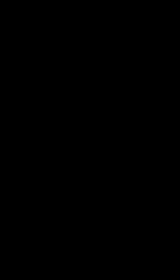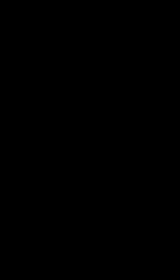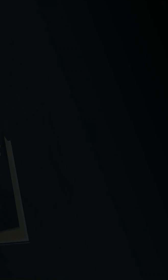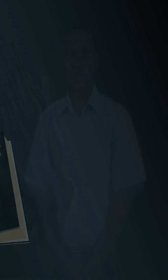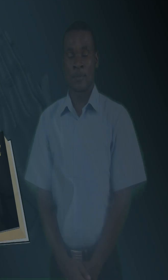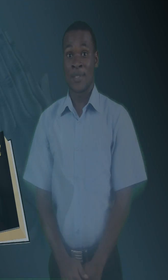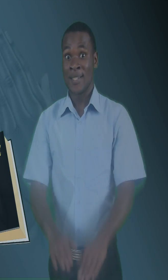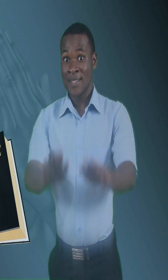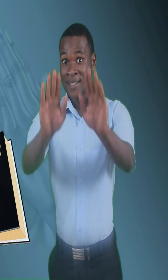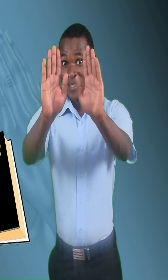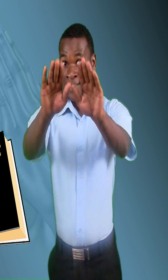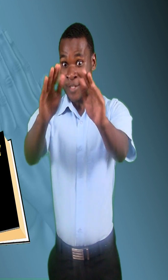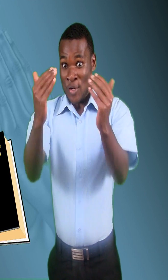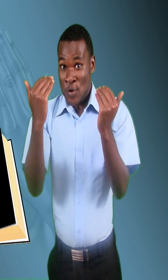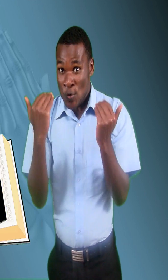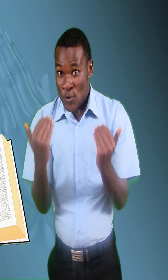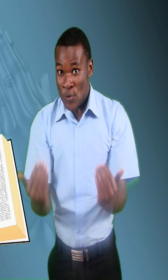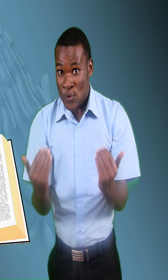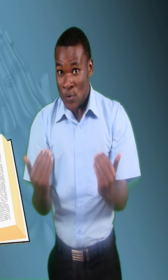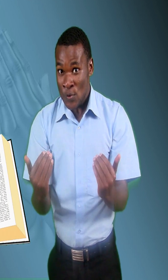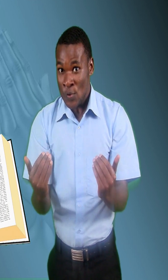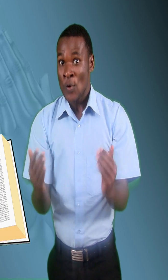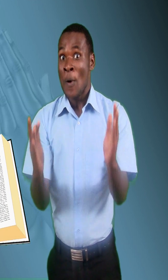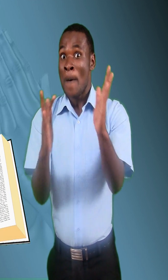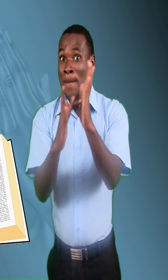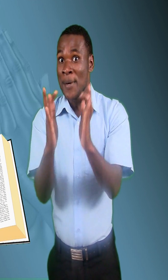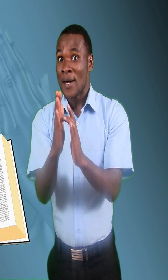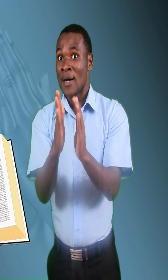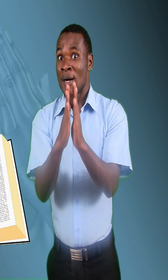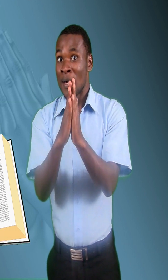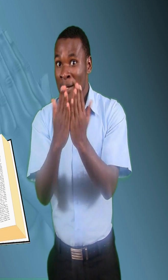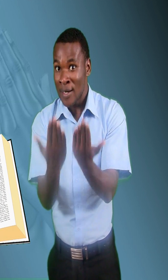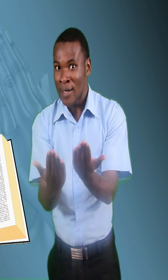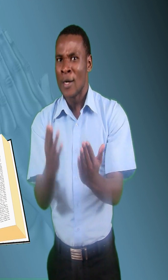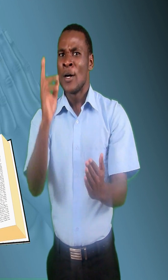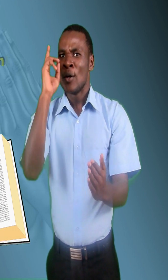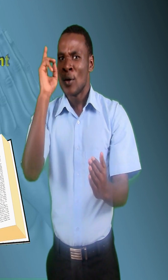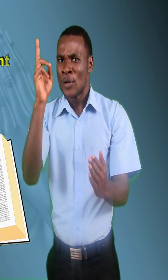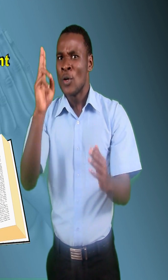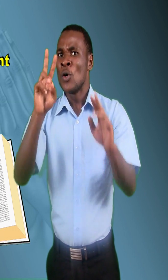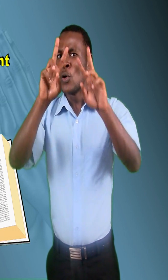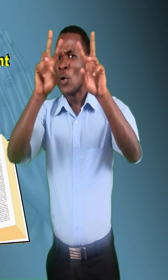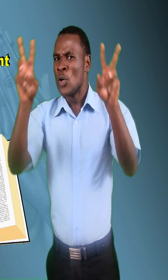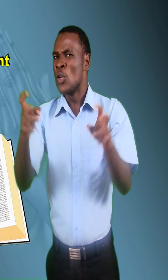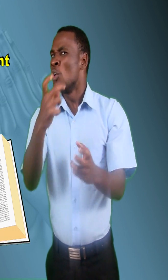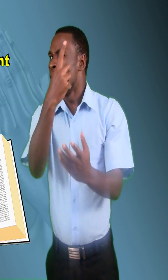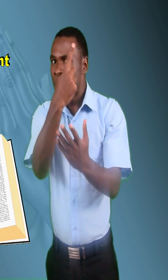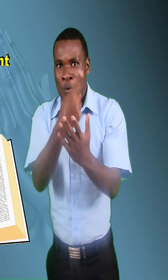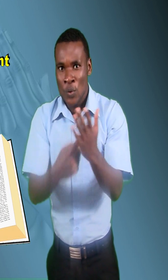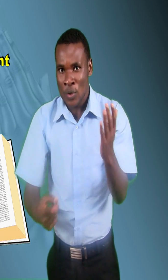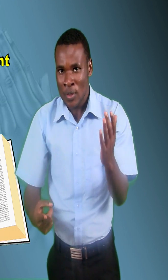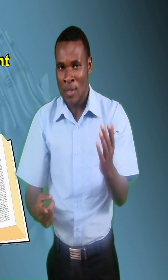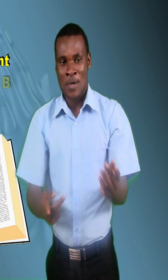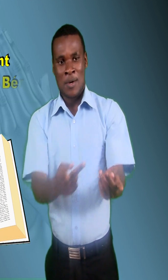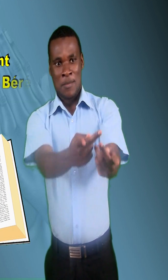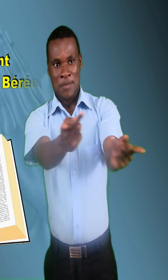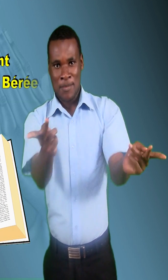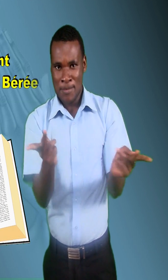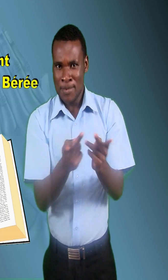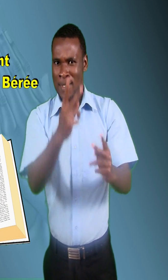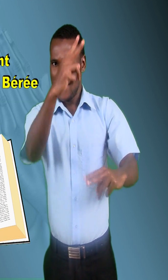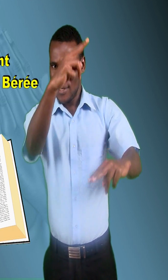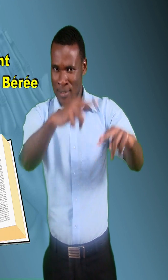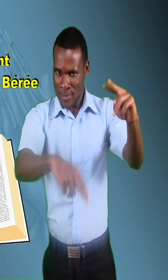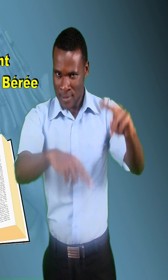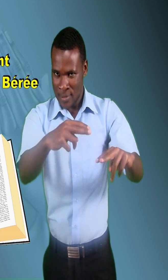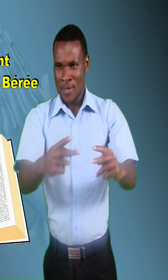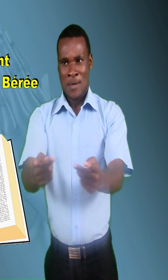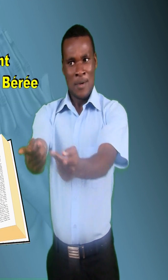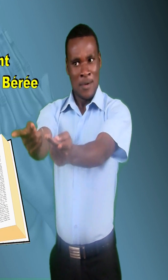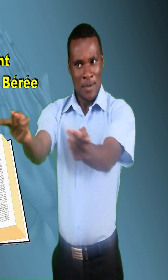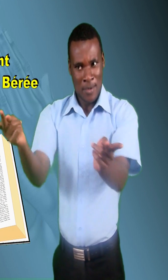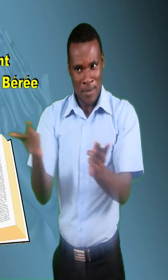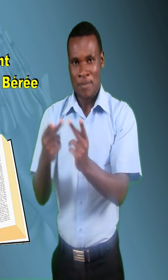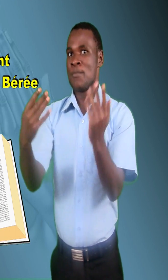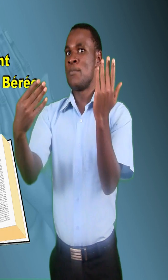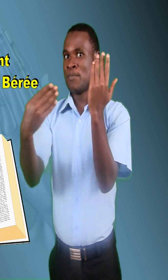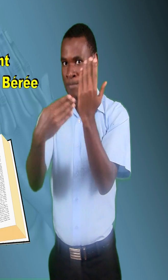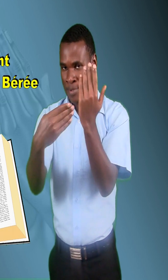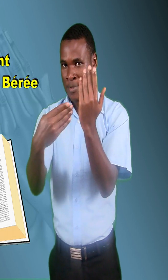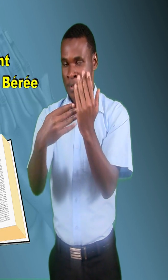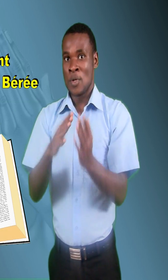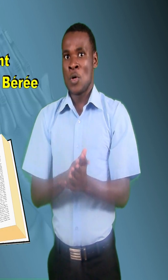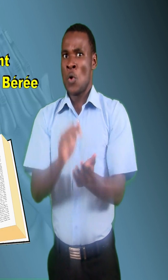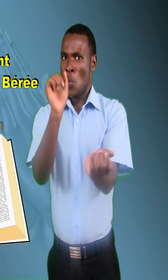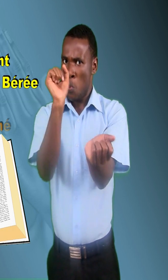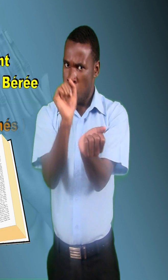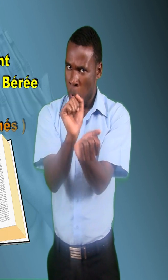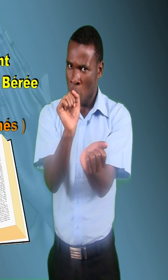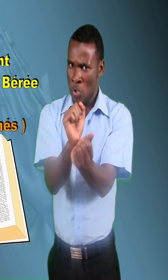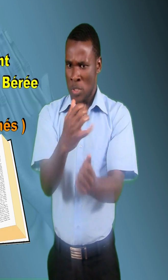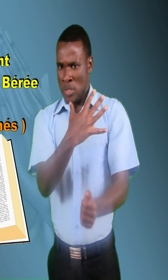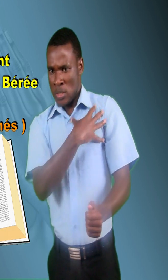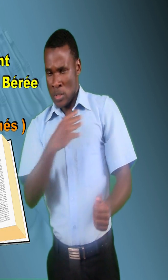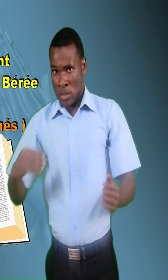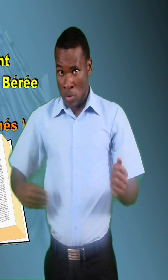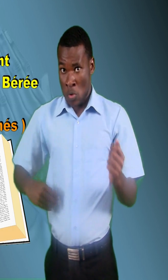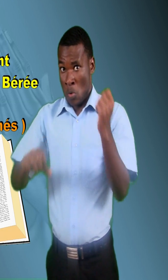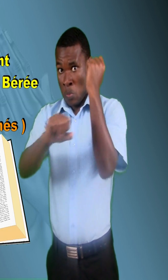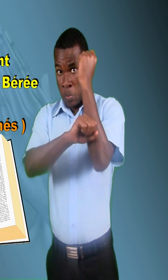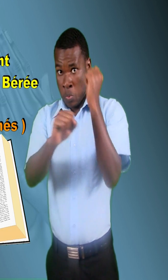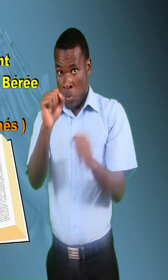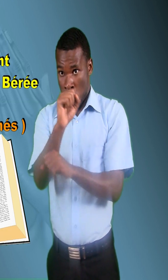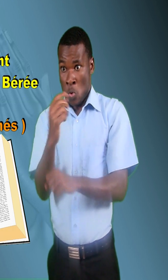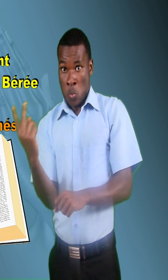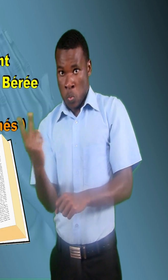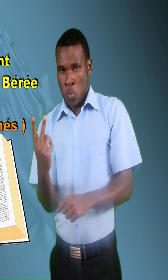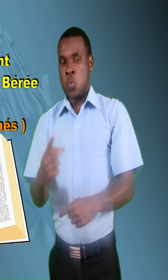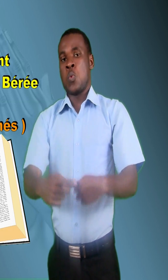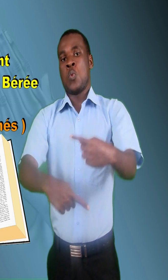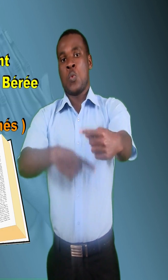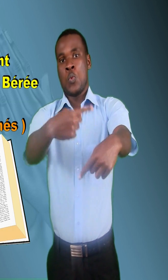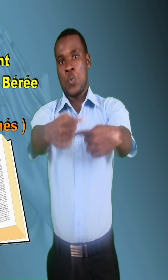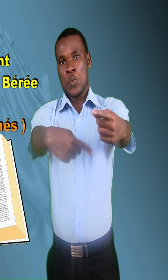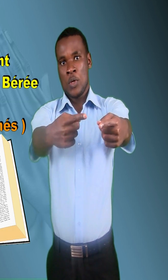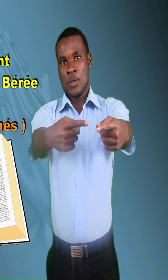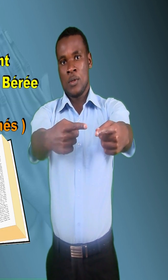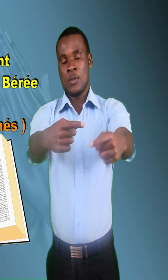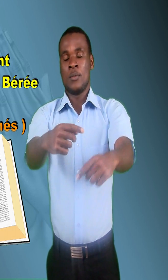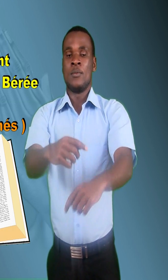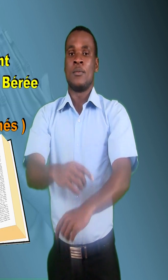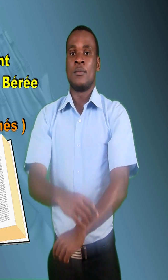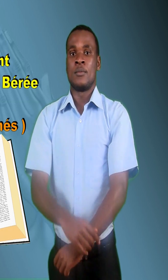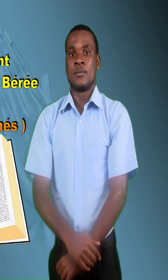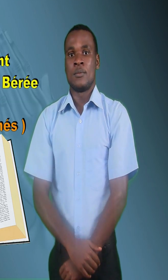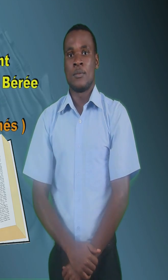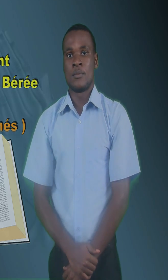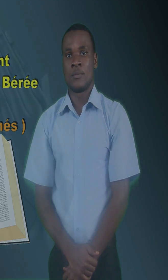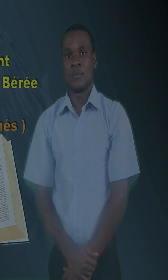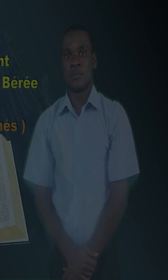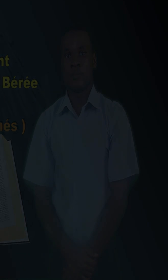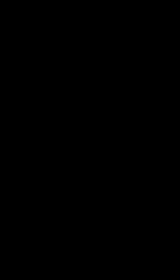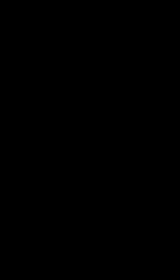Paul and Silas go to Thessalonica and Berea